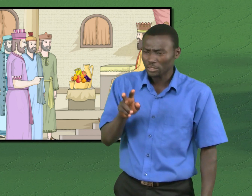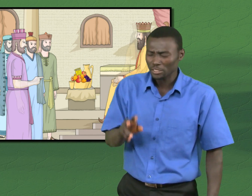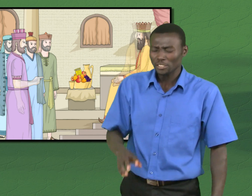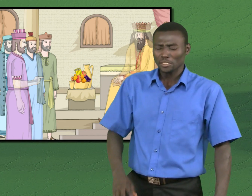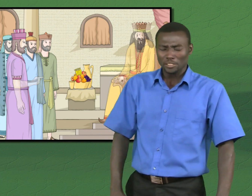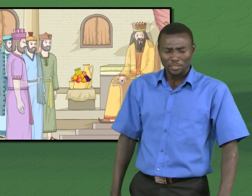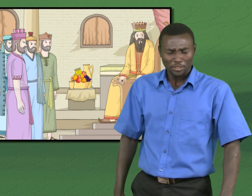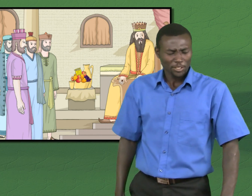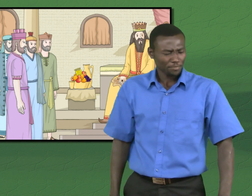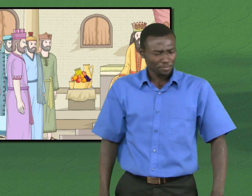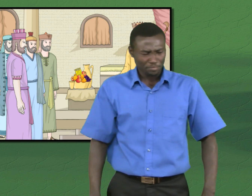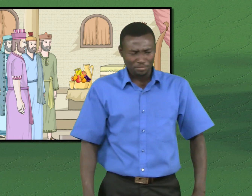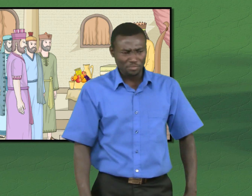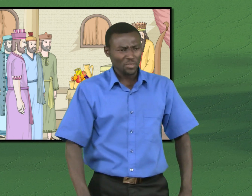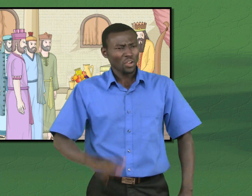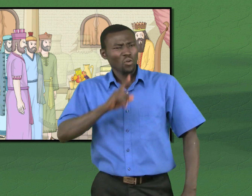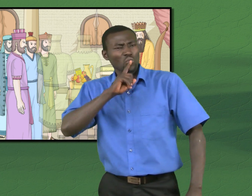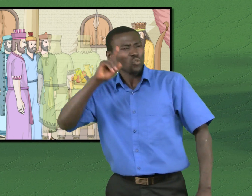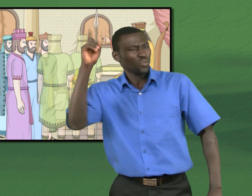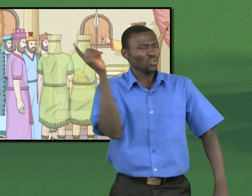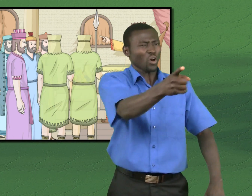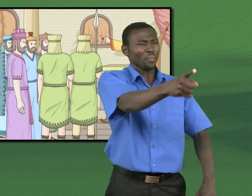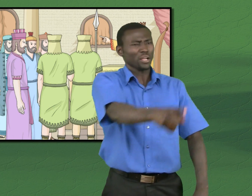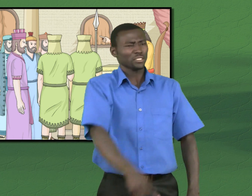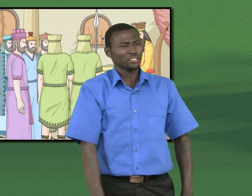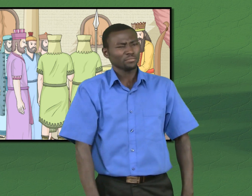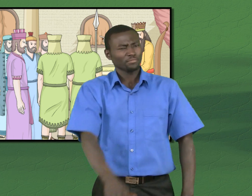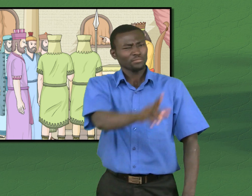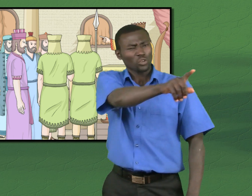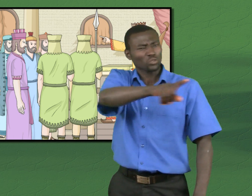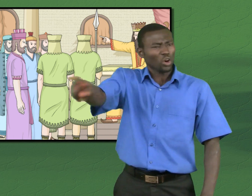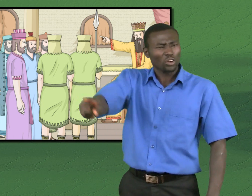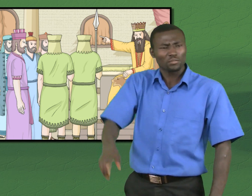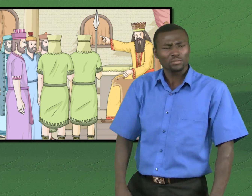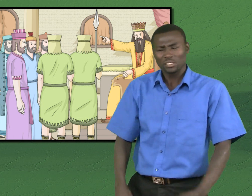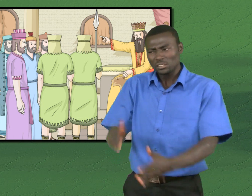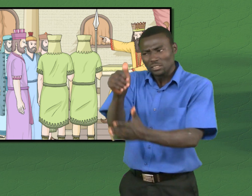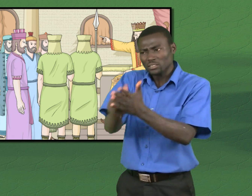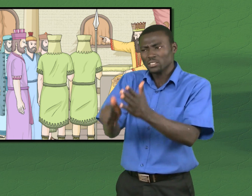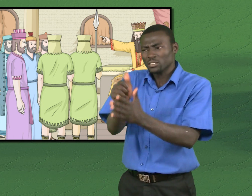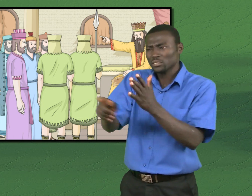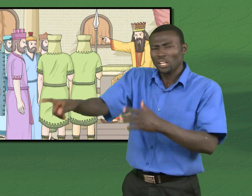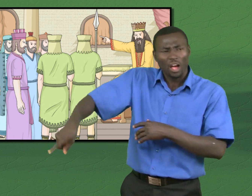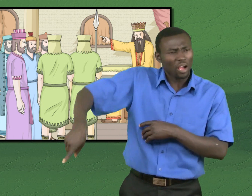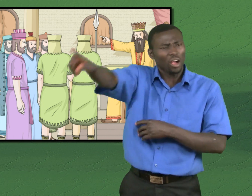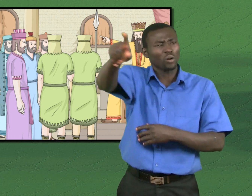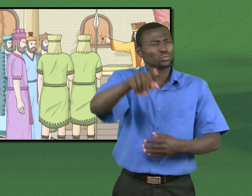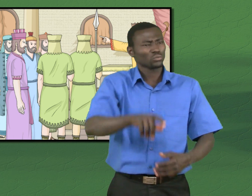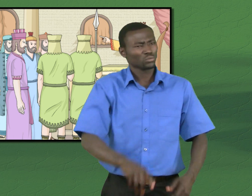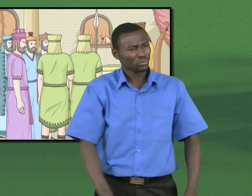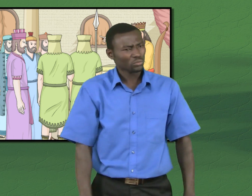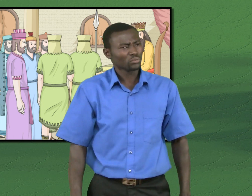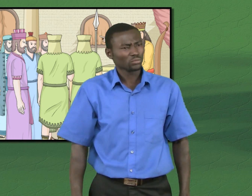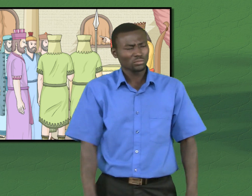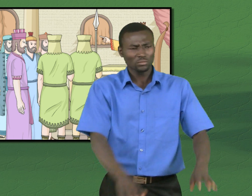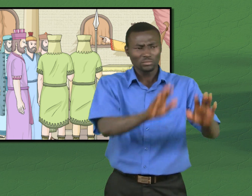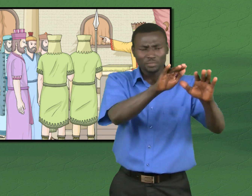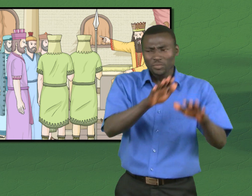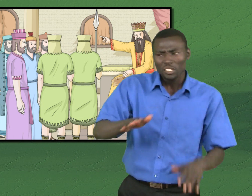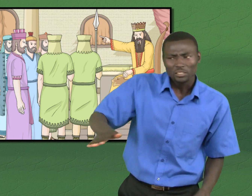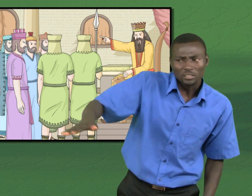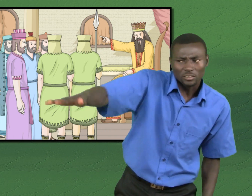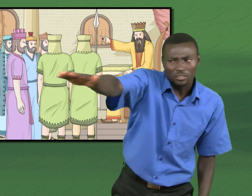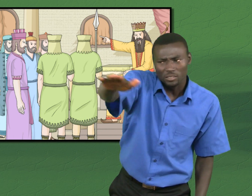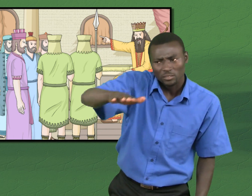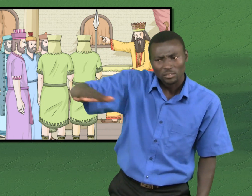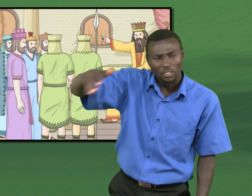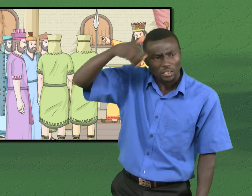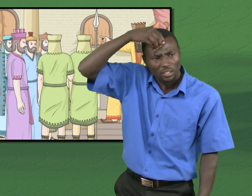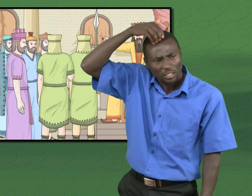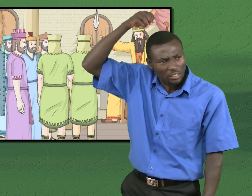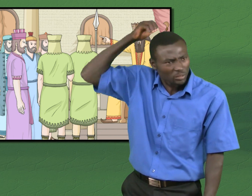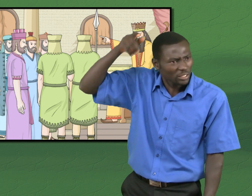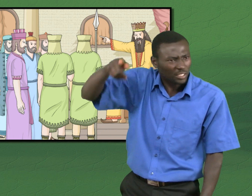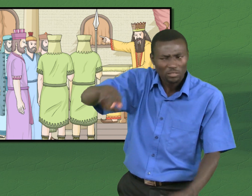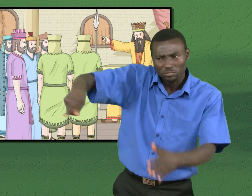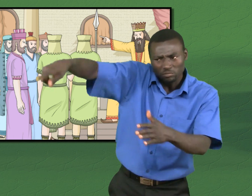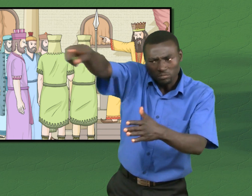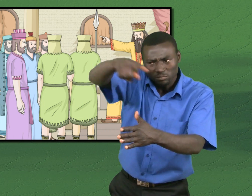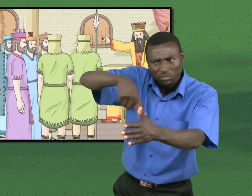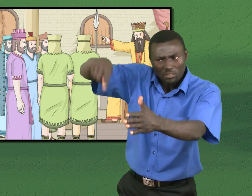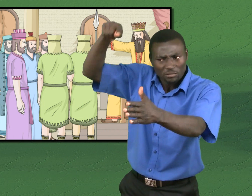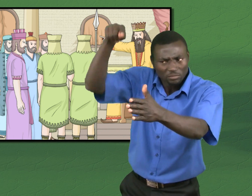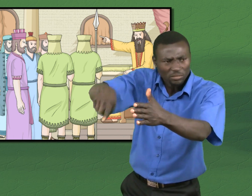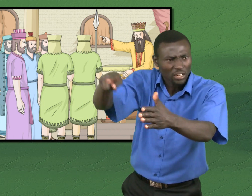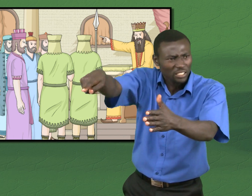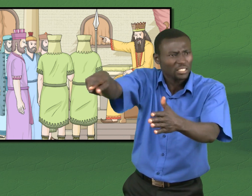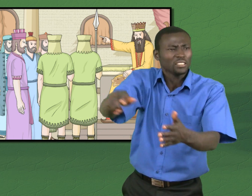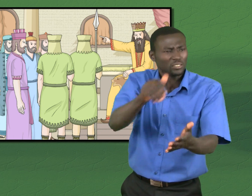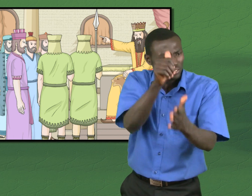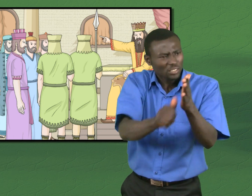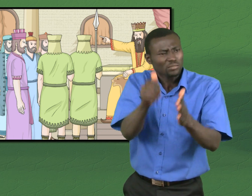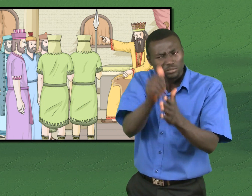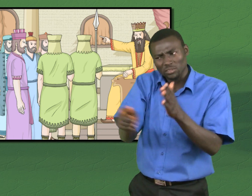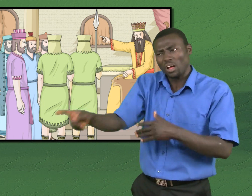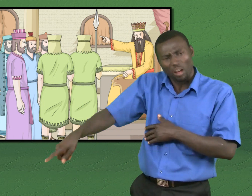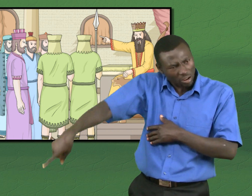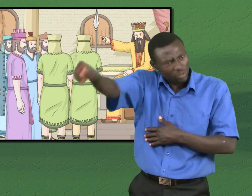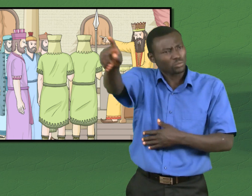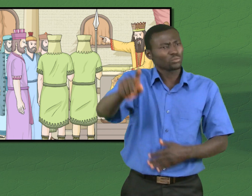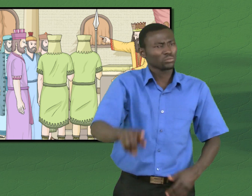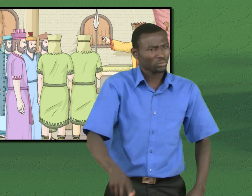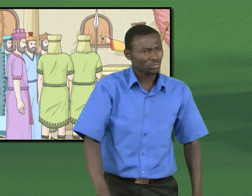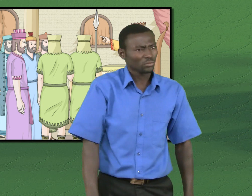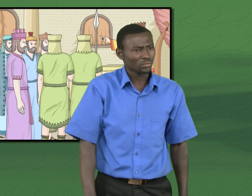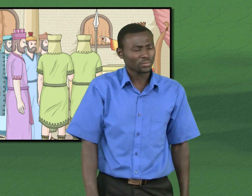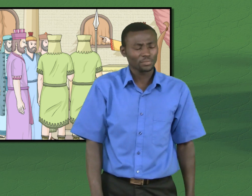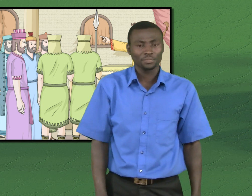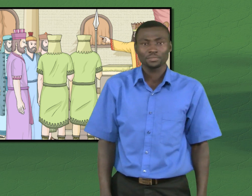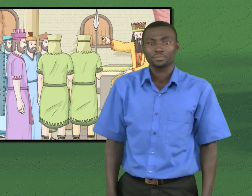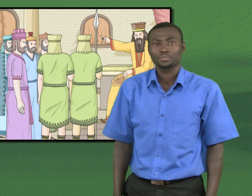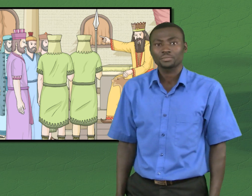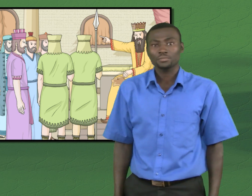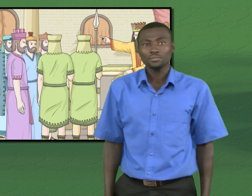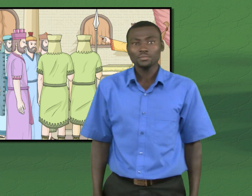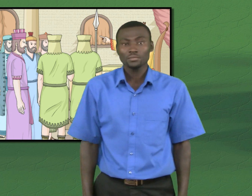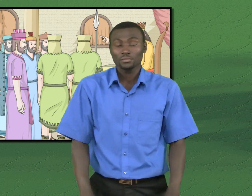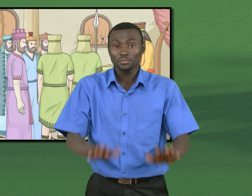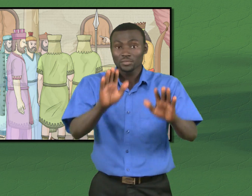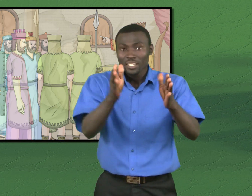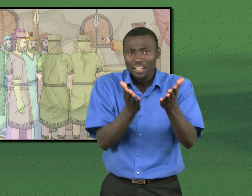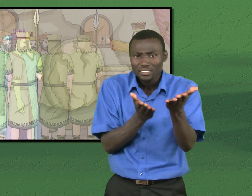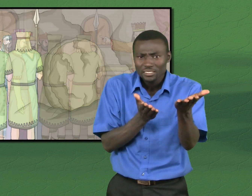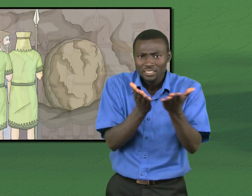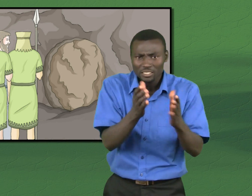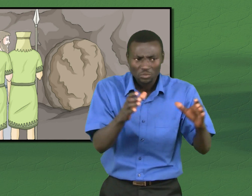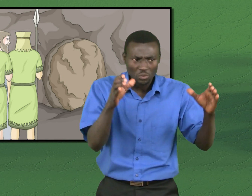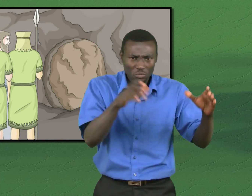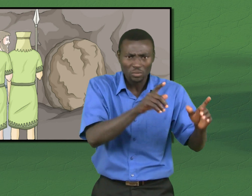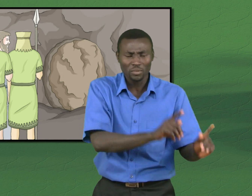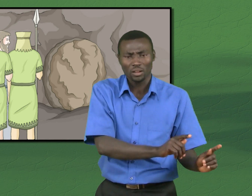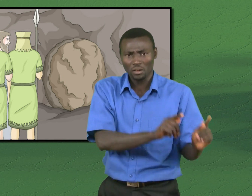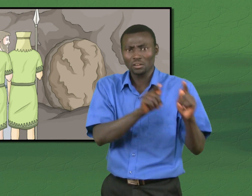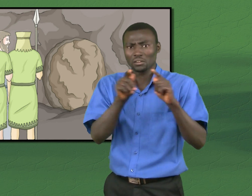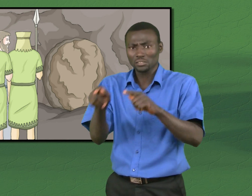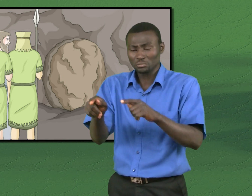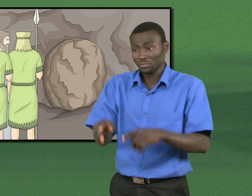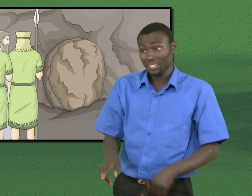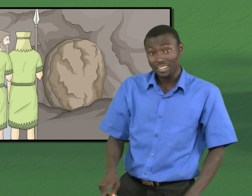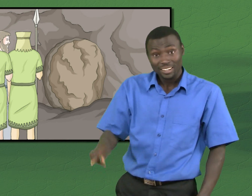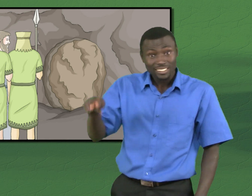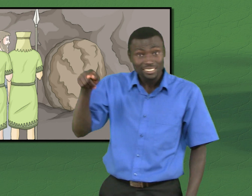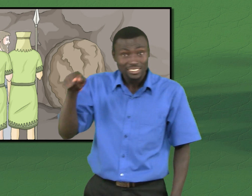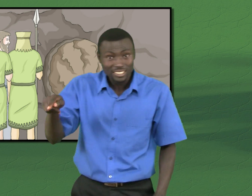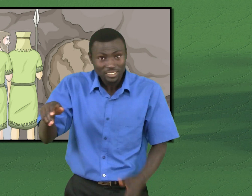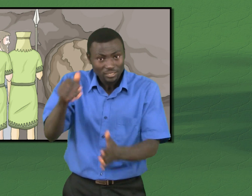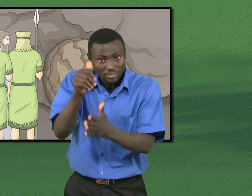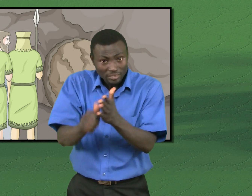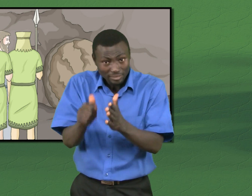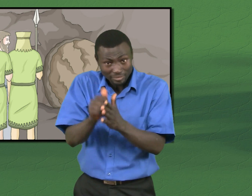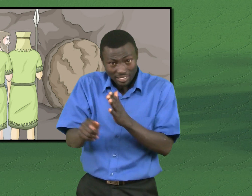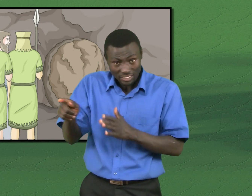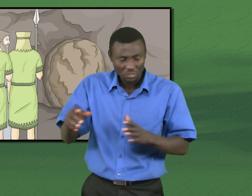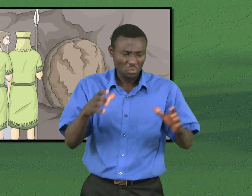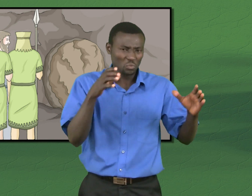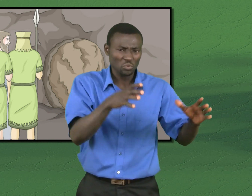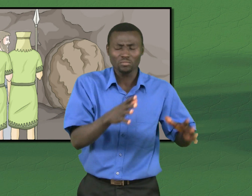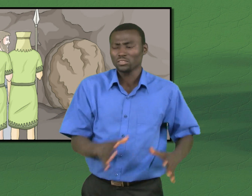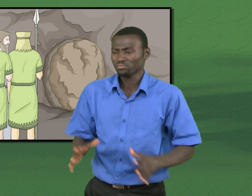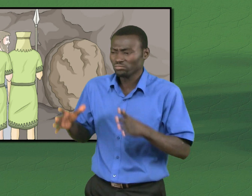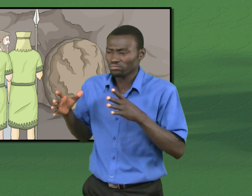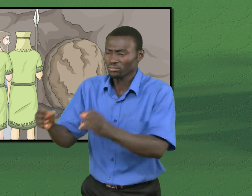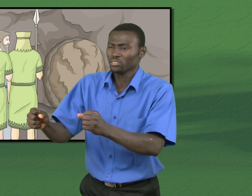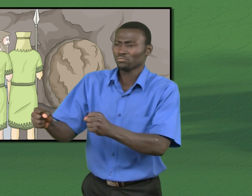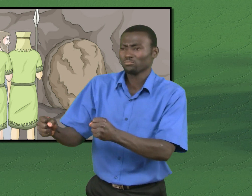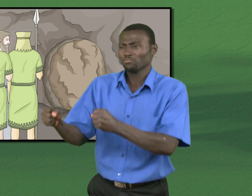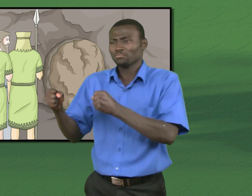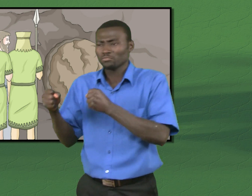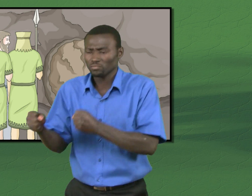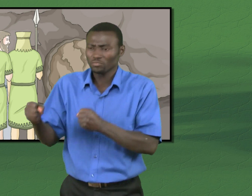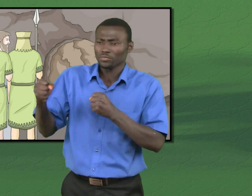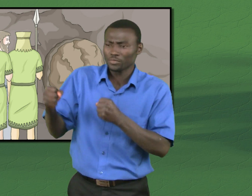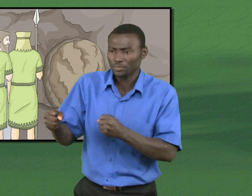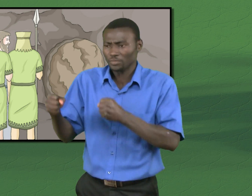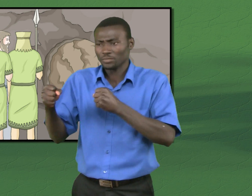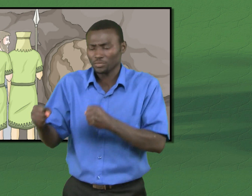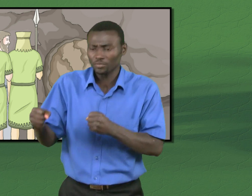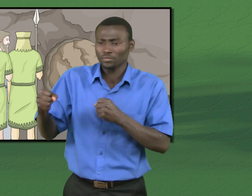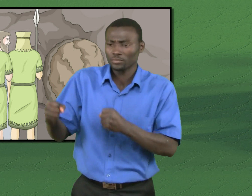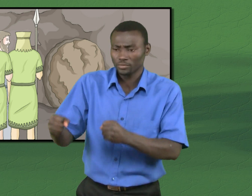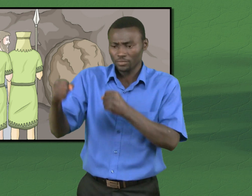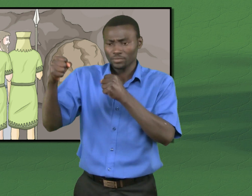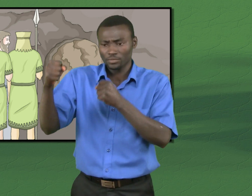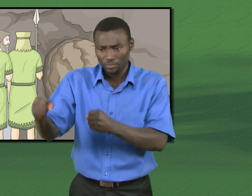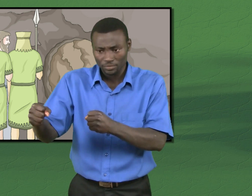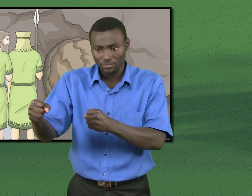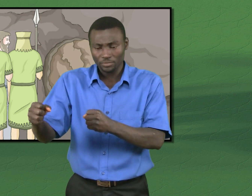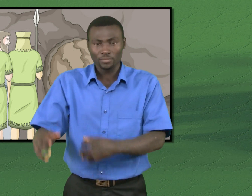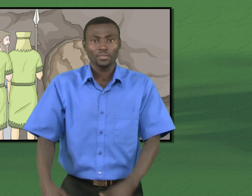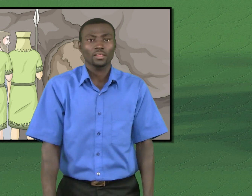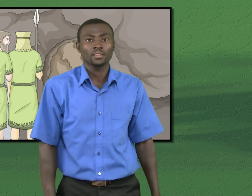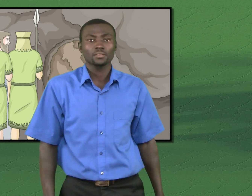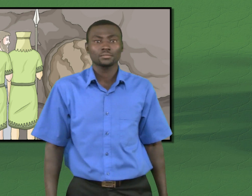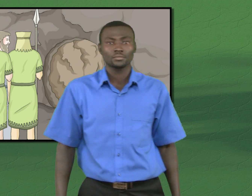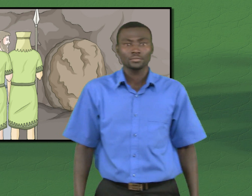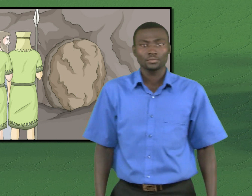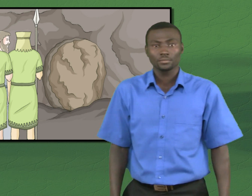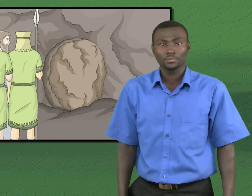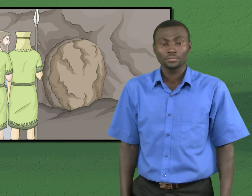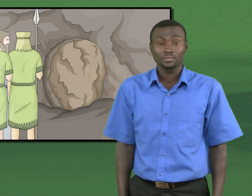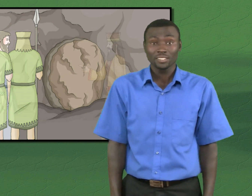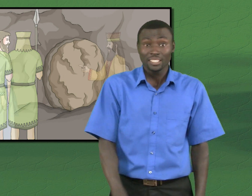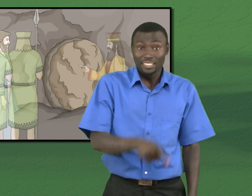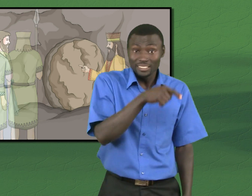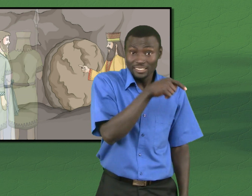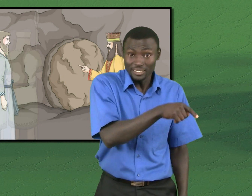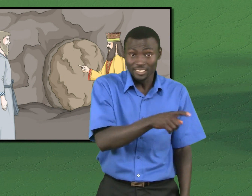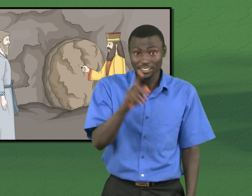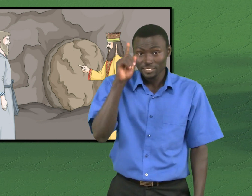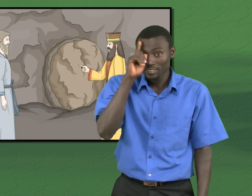So the king gave the order, and they brought Daniel and threw him into the den of lions.